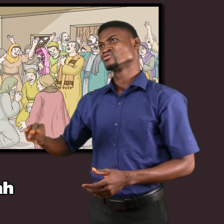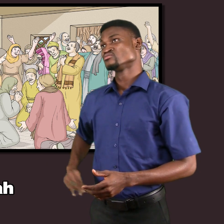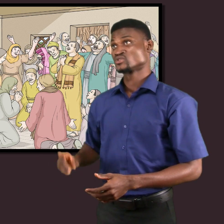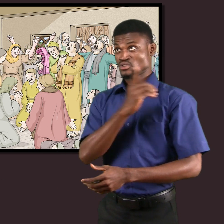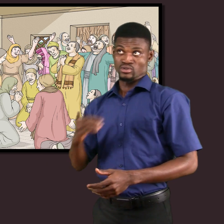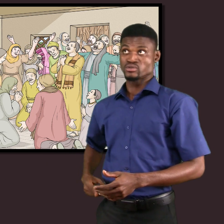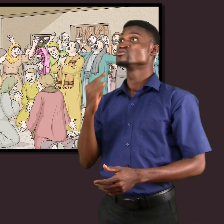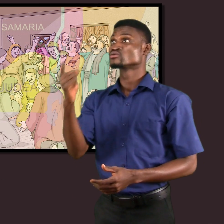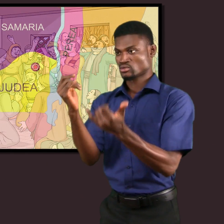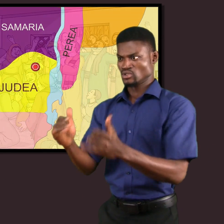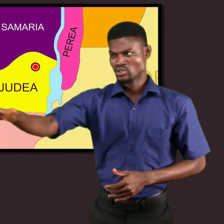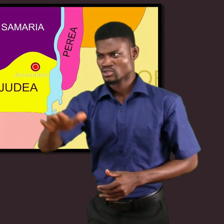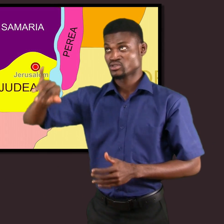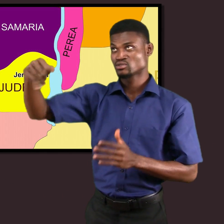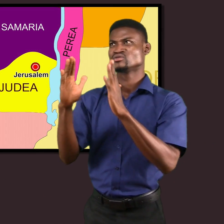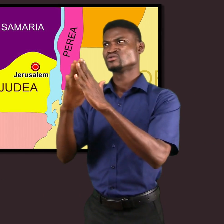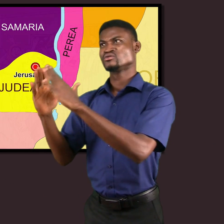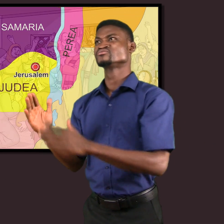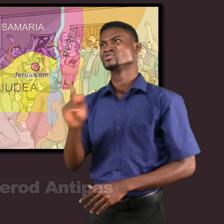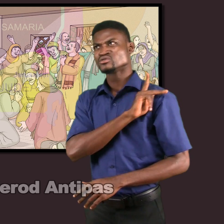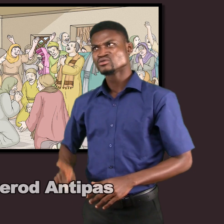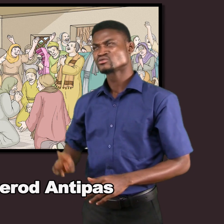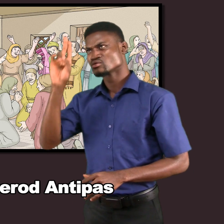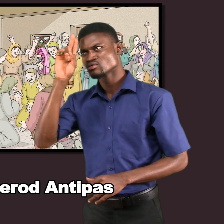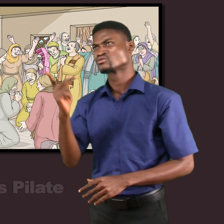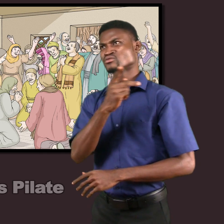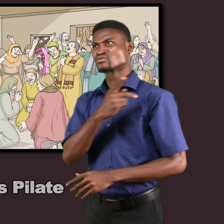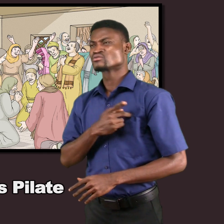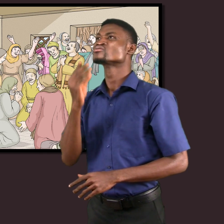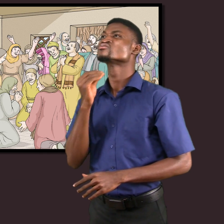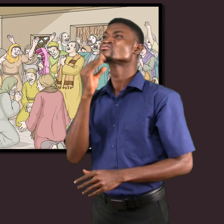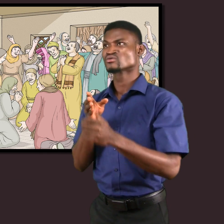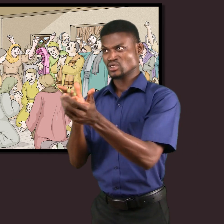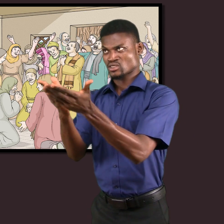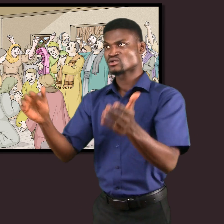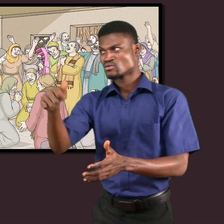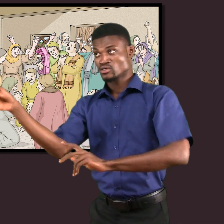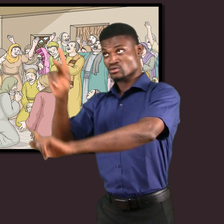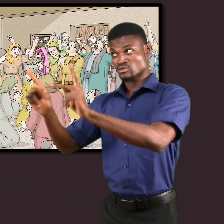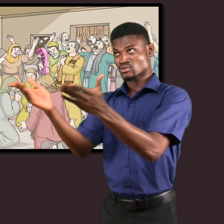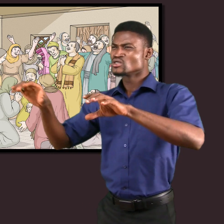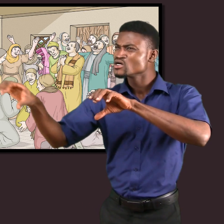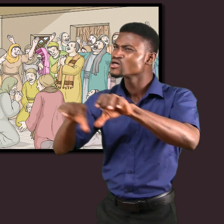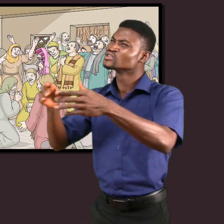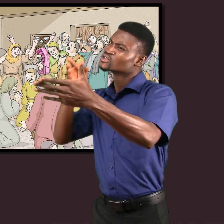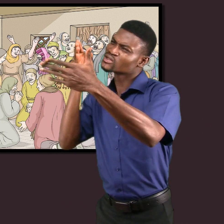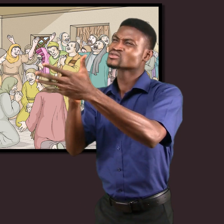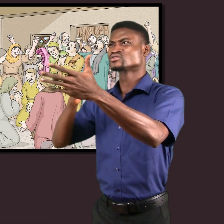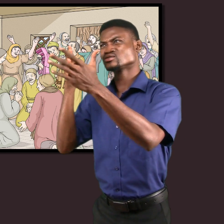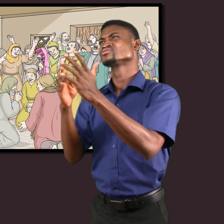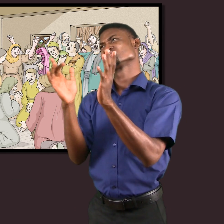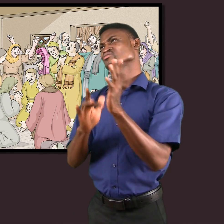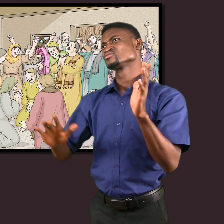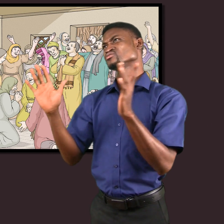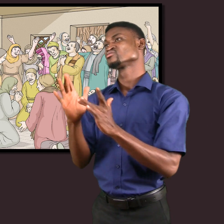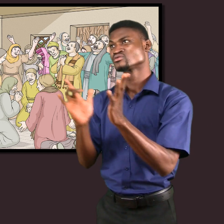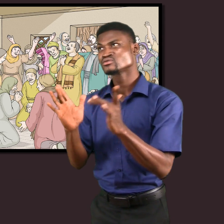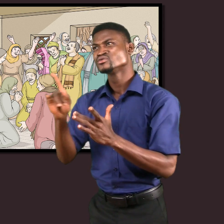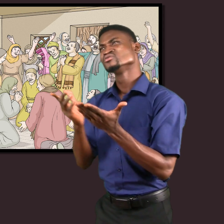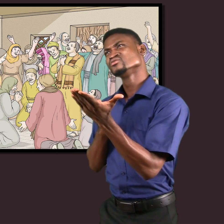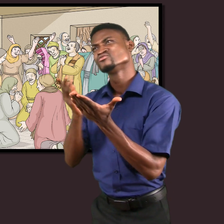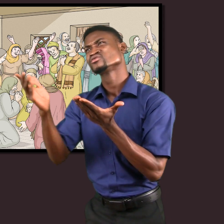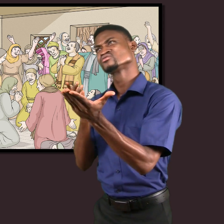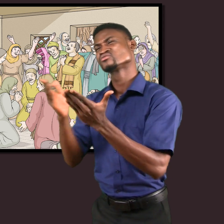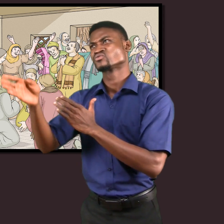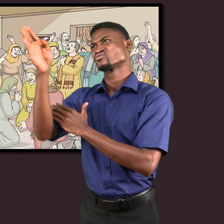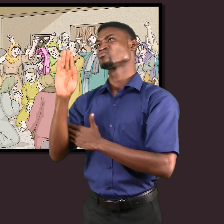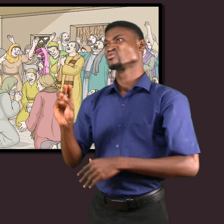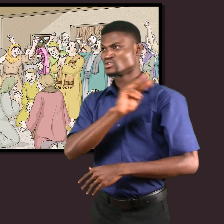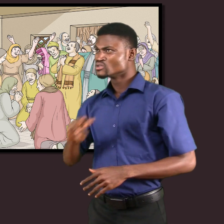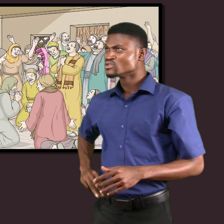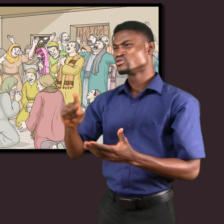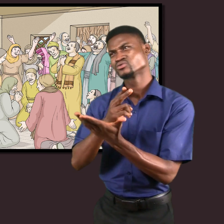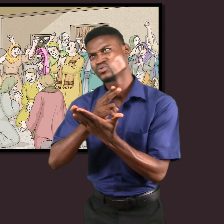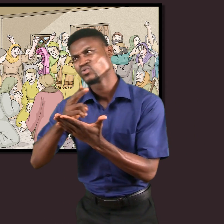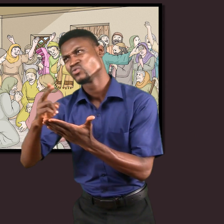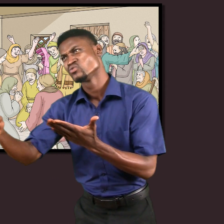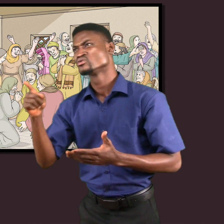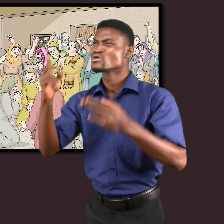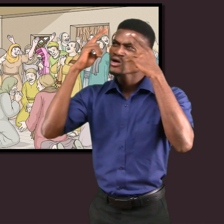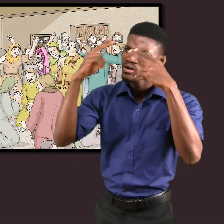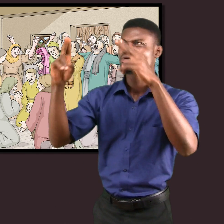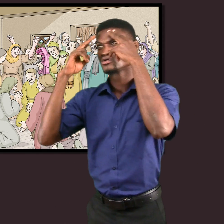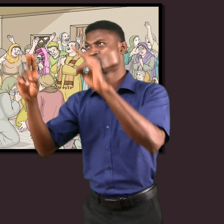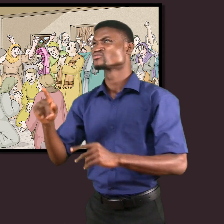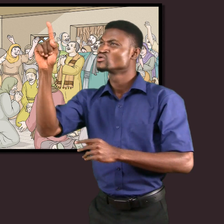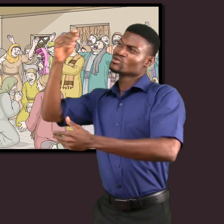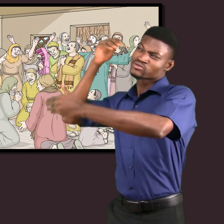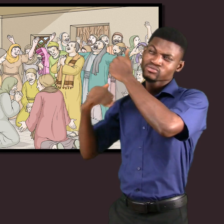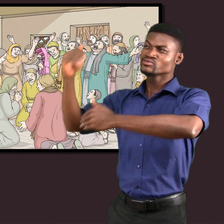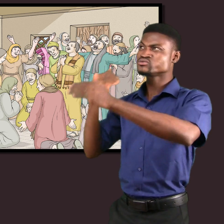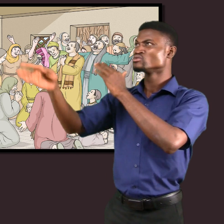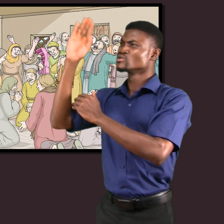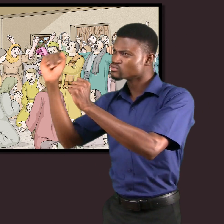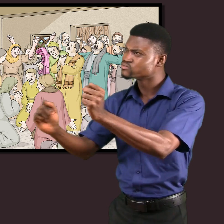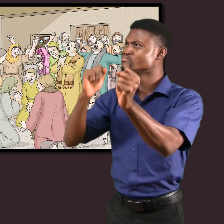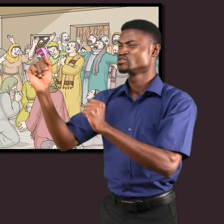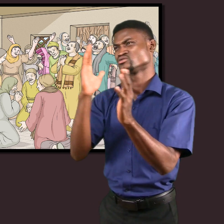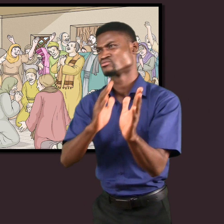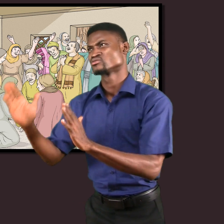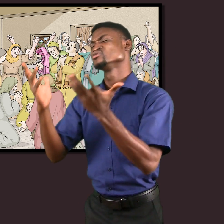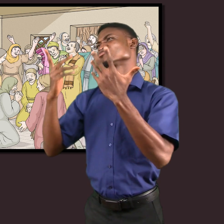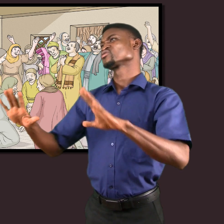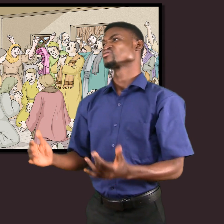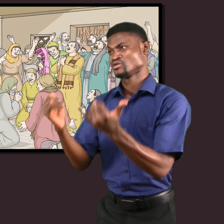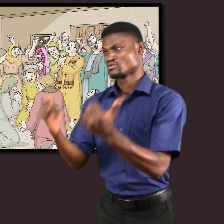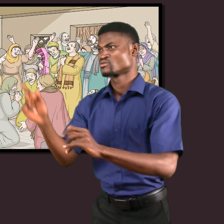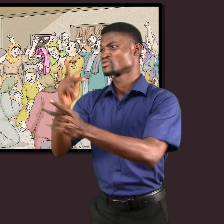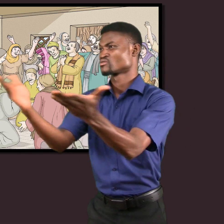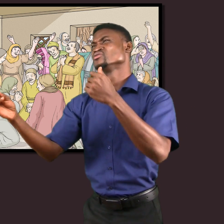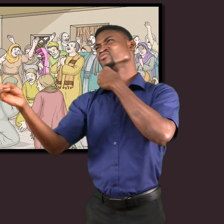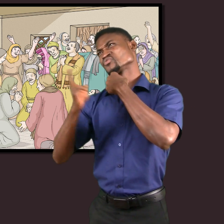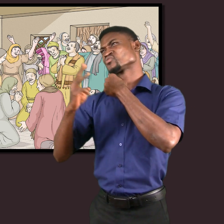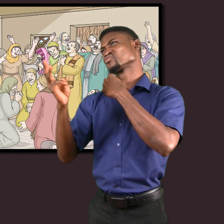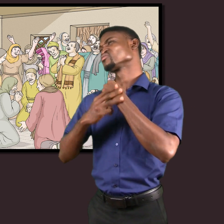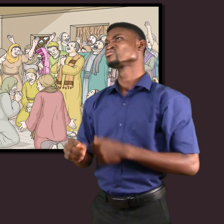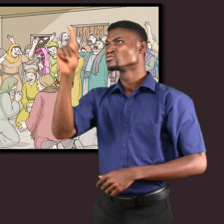In fact, this is the very city where Herod and Pontius Pilate conspired with the Gentiles and the people of Israel against Your holy servant Jesus, whom You anointed.